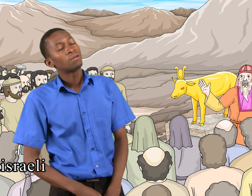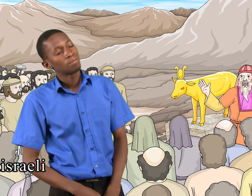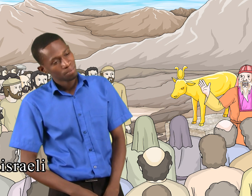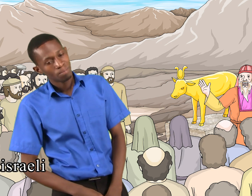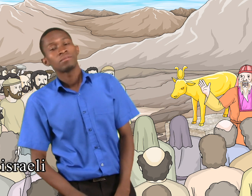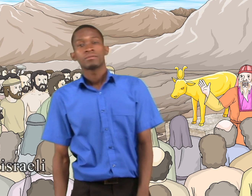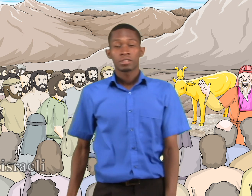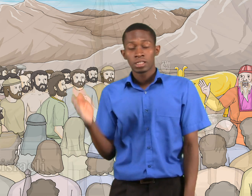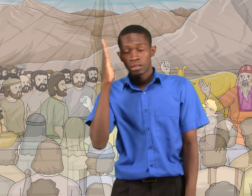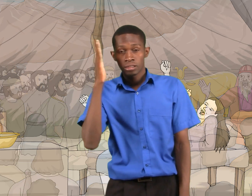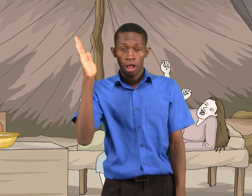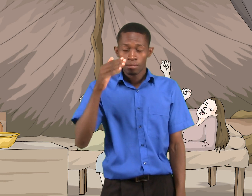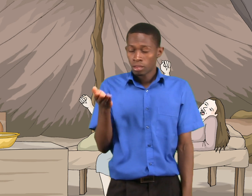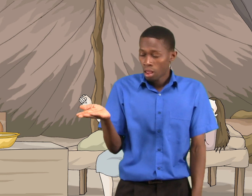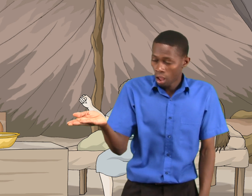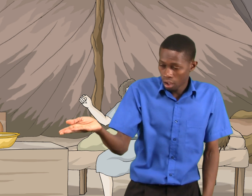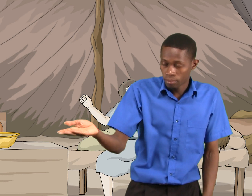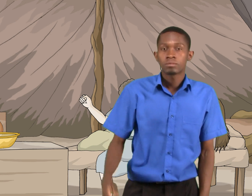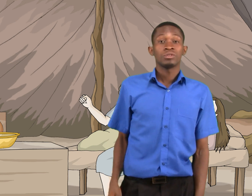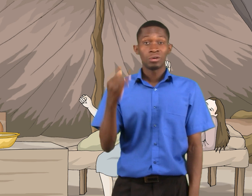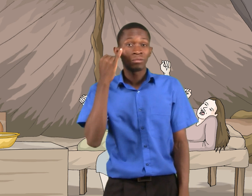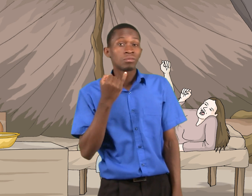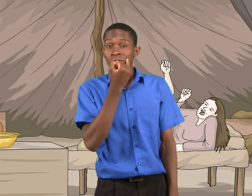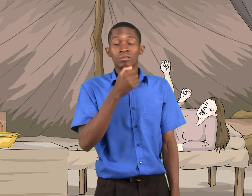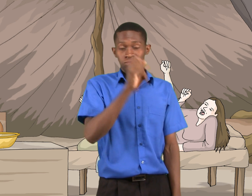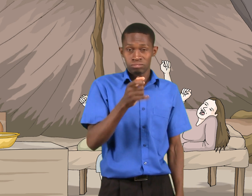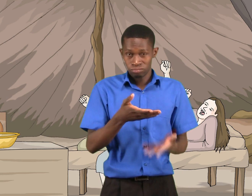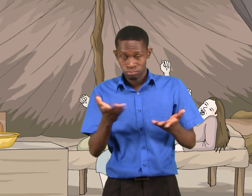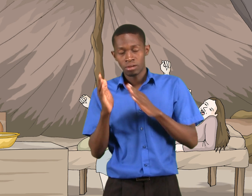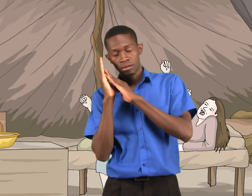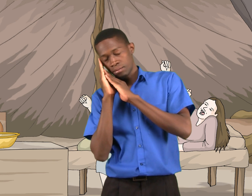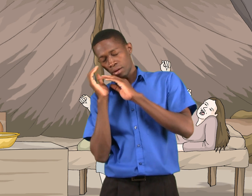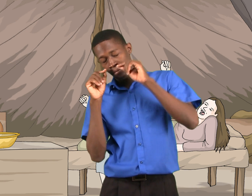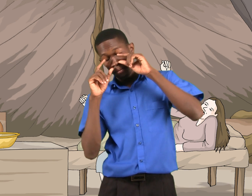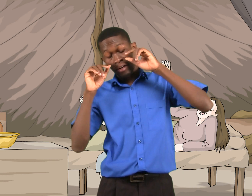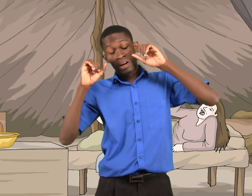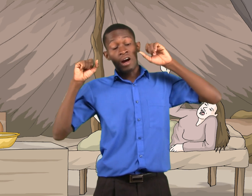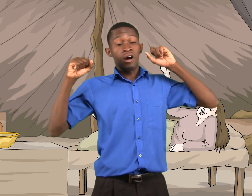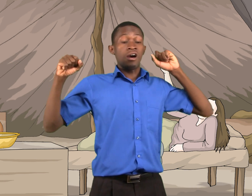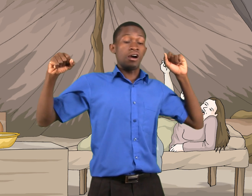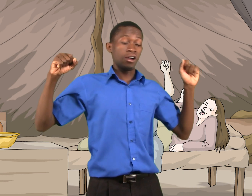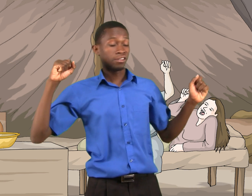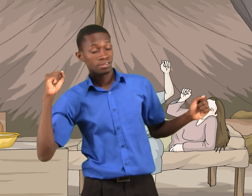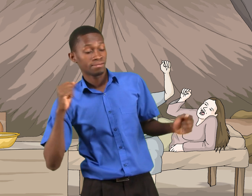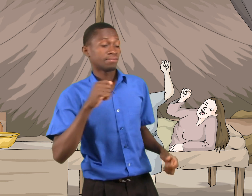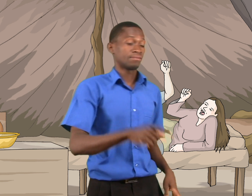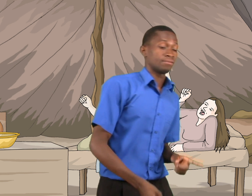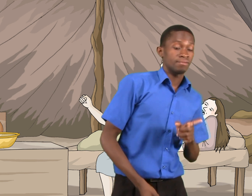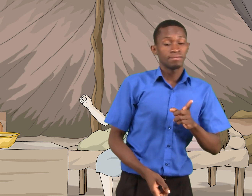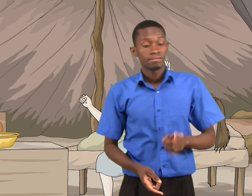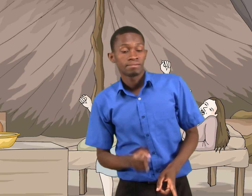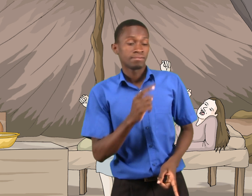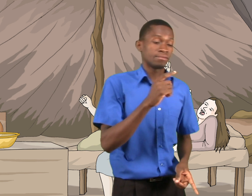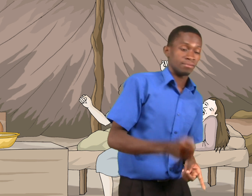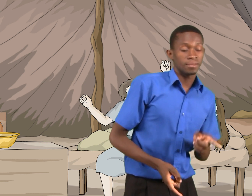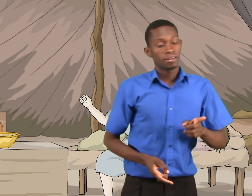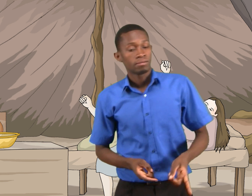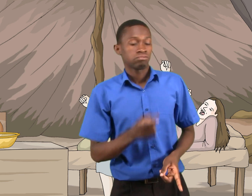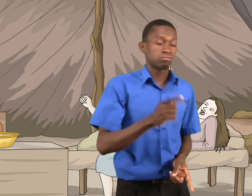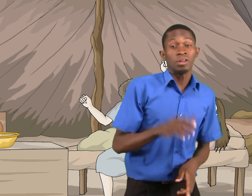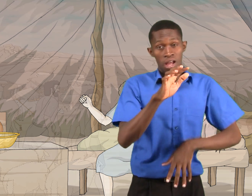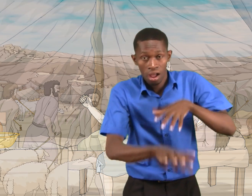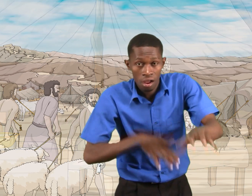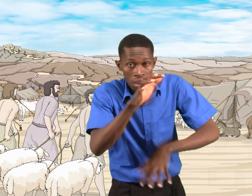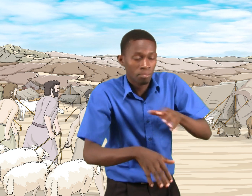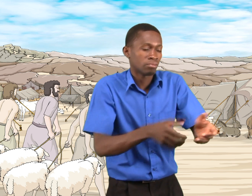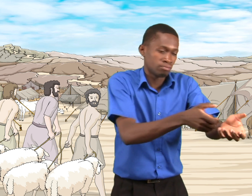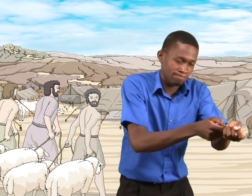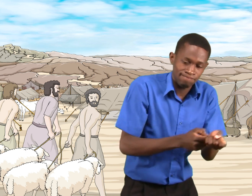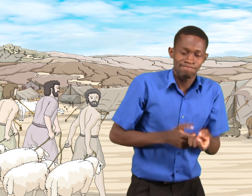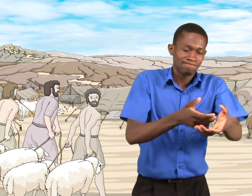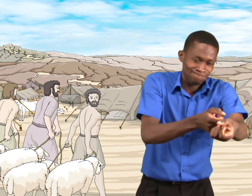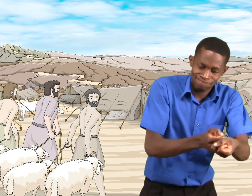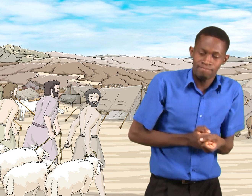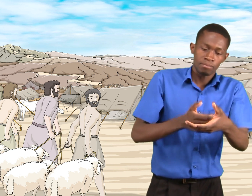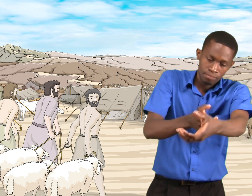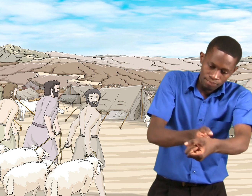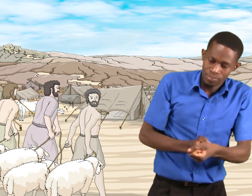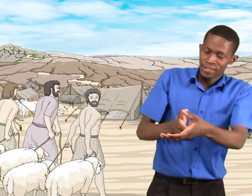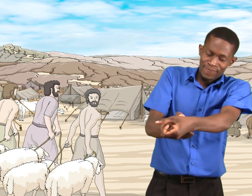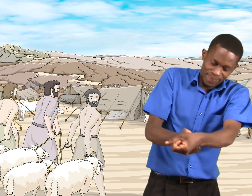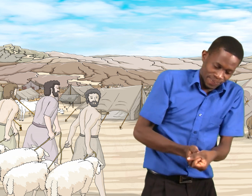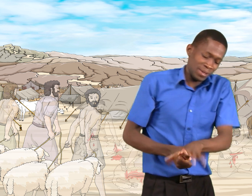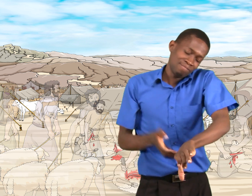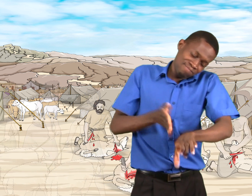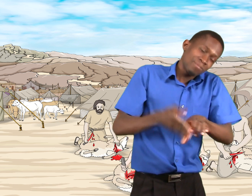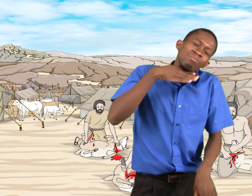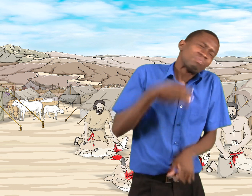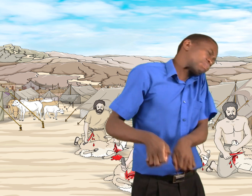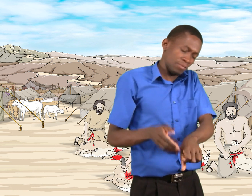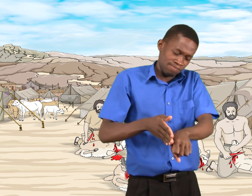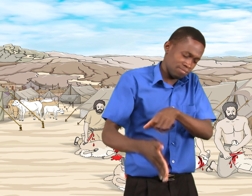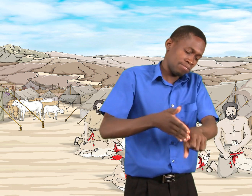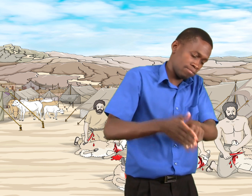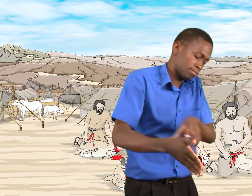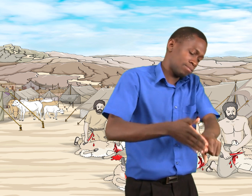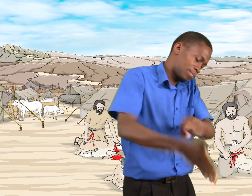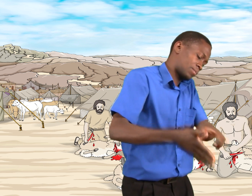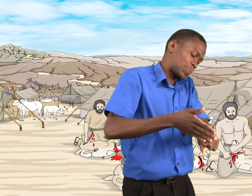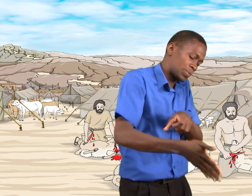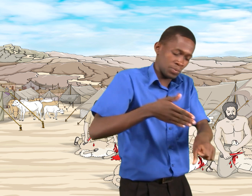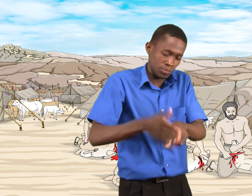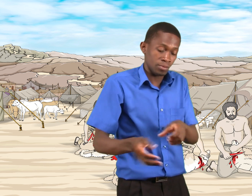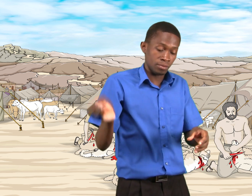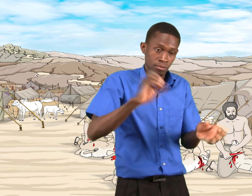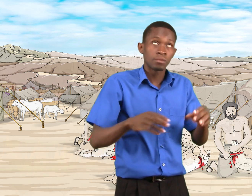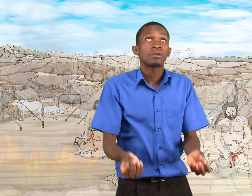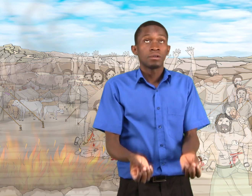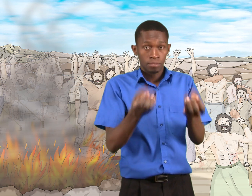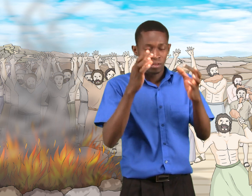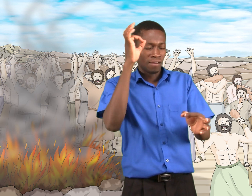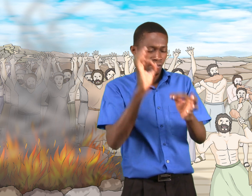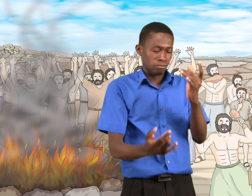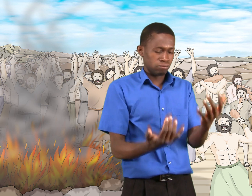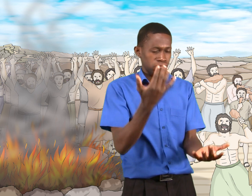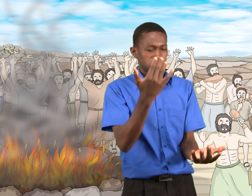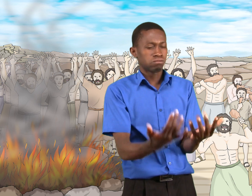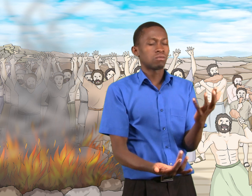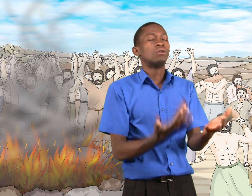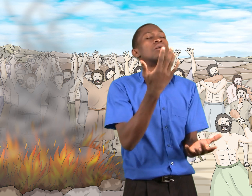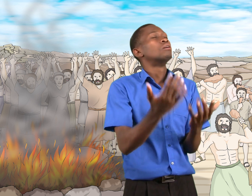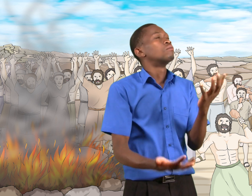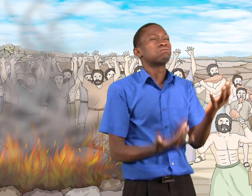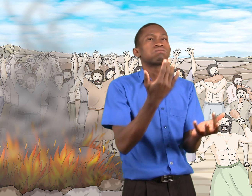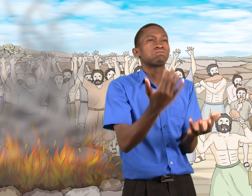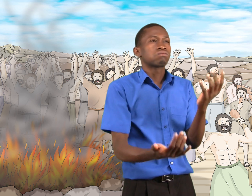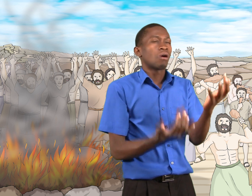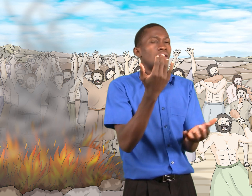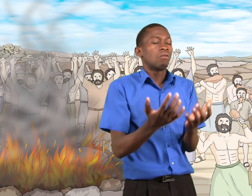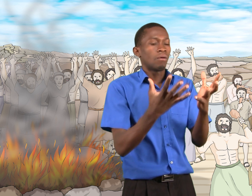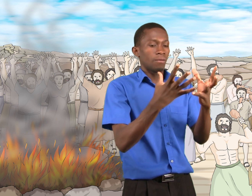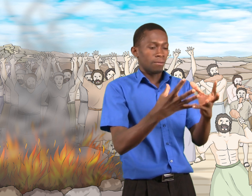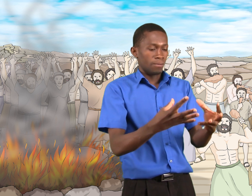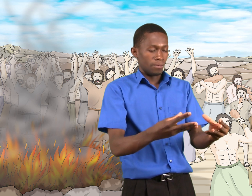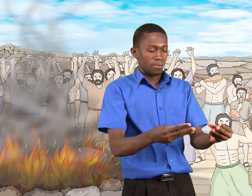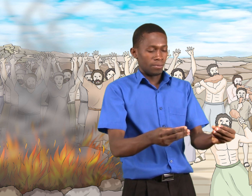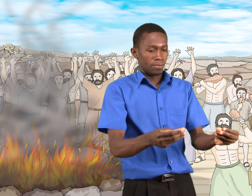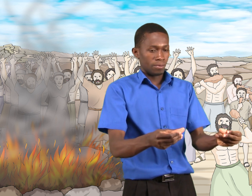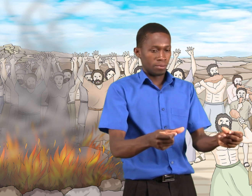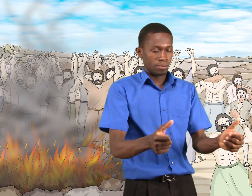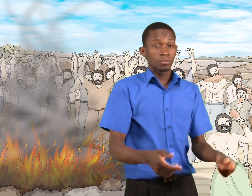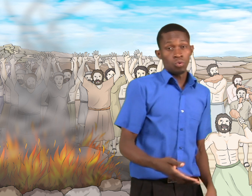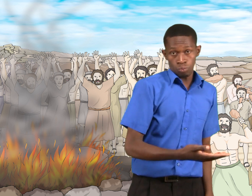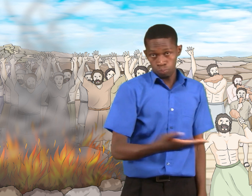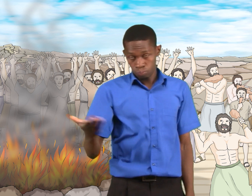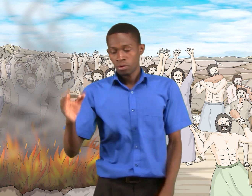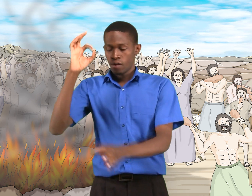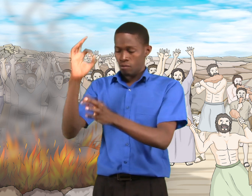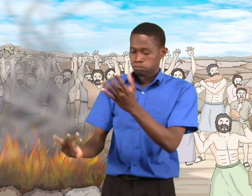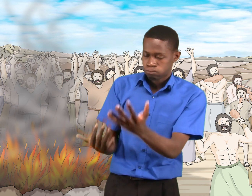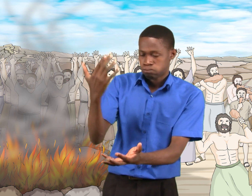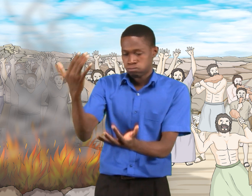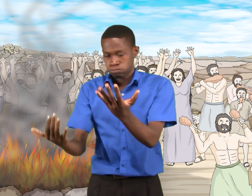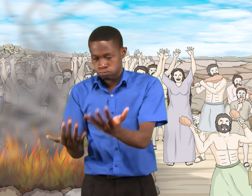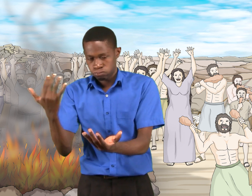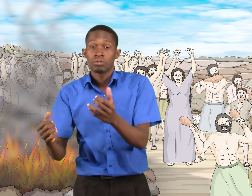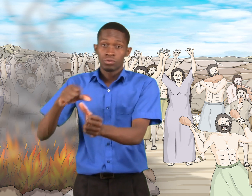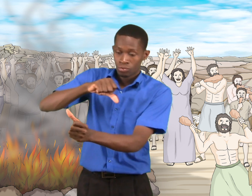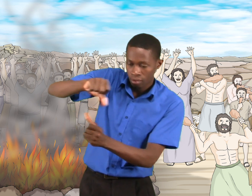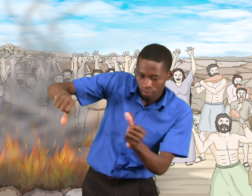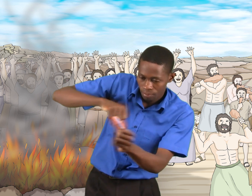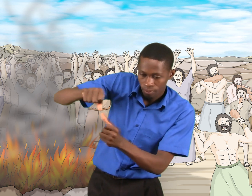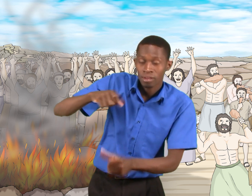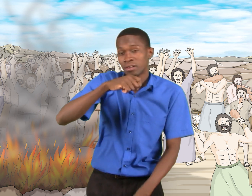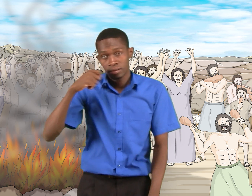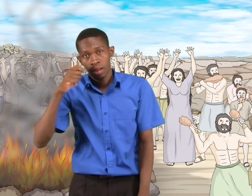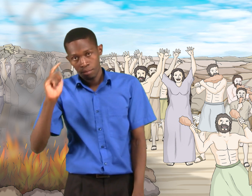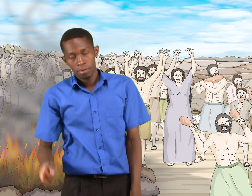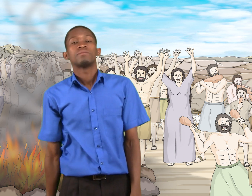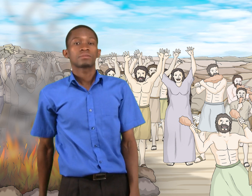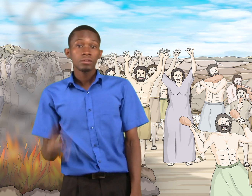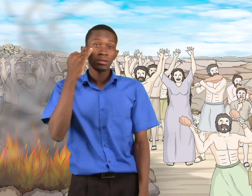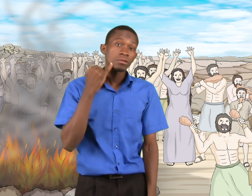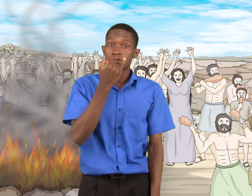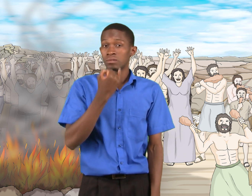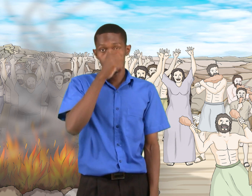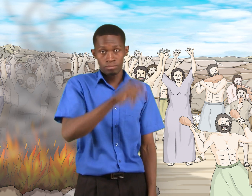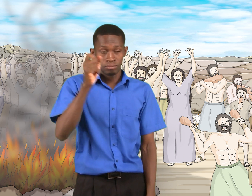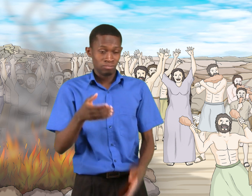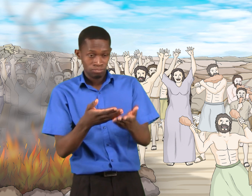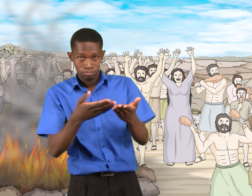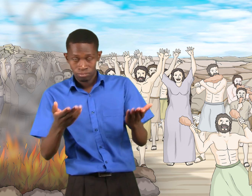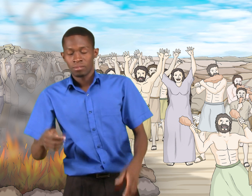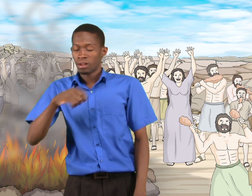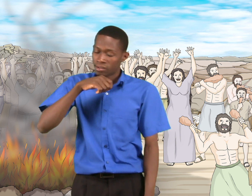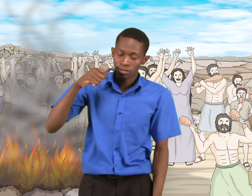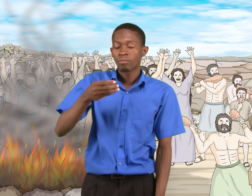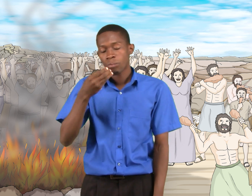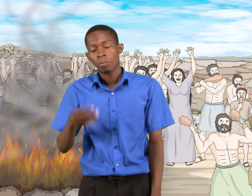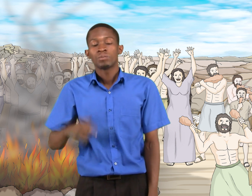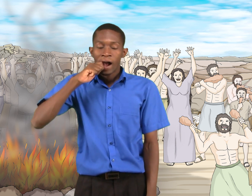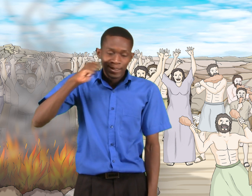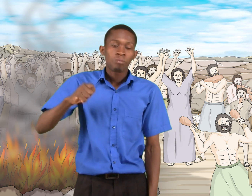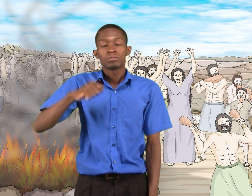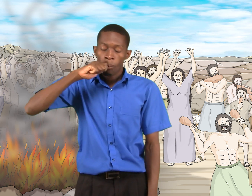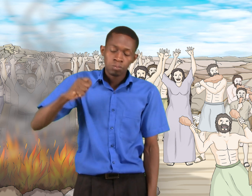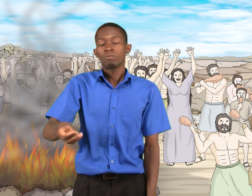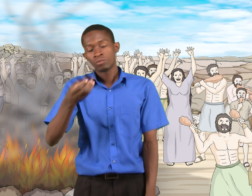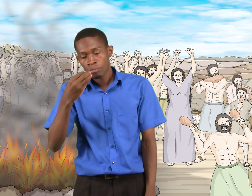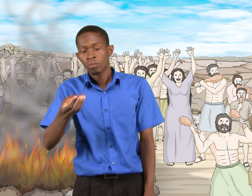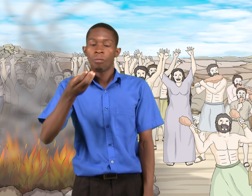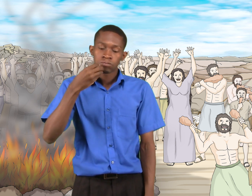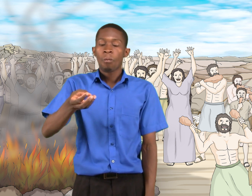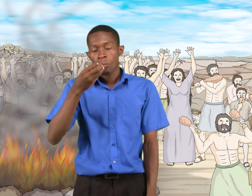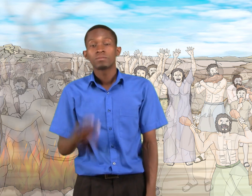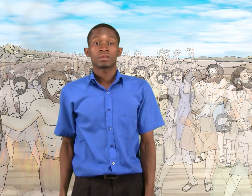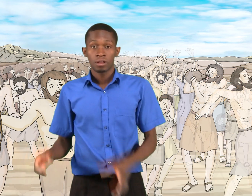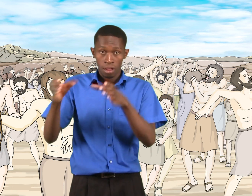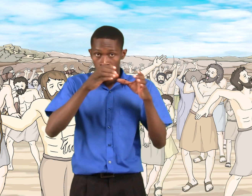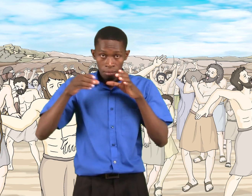So the next day they arose, offered burnt offerings, and presented peace offerings.